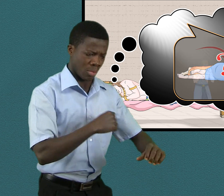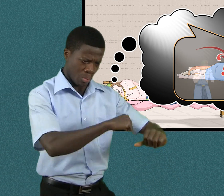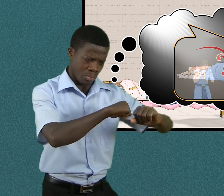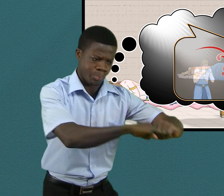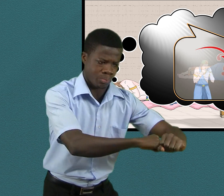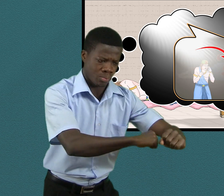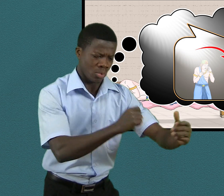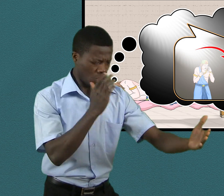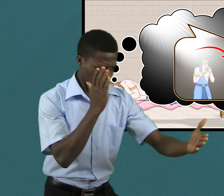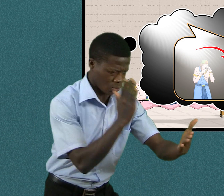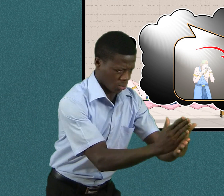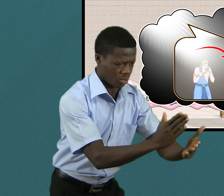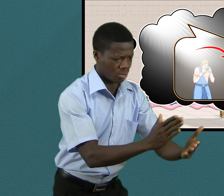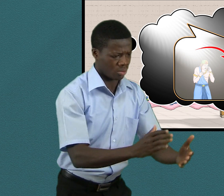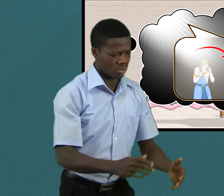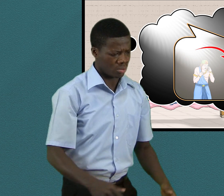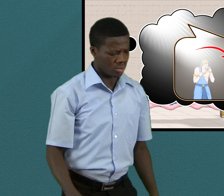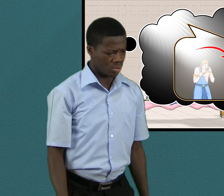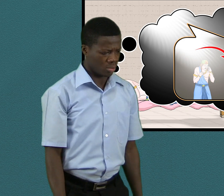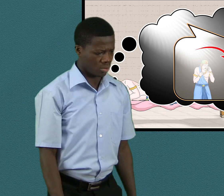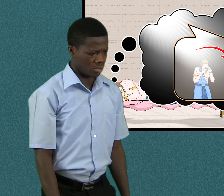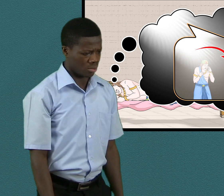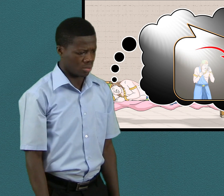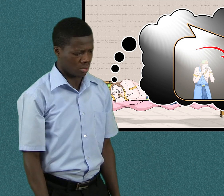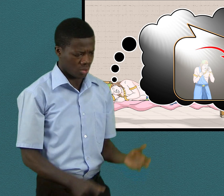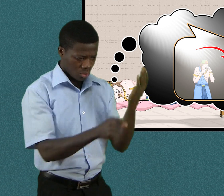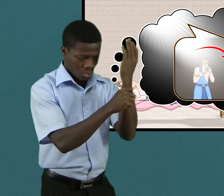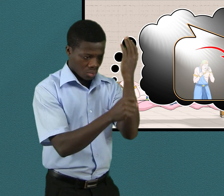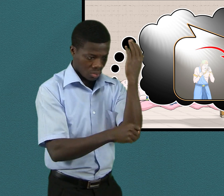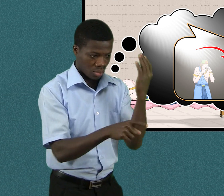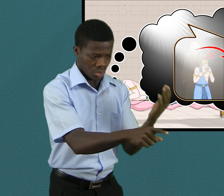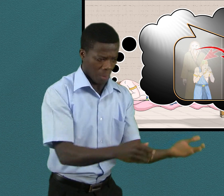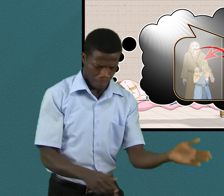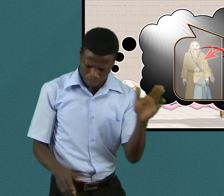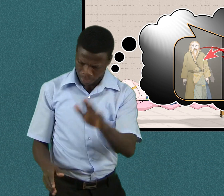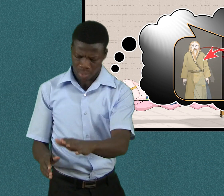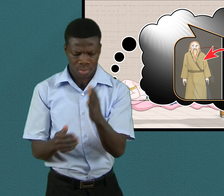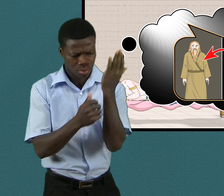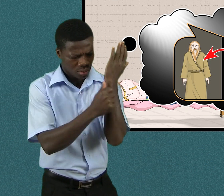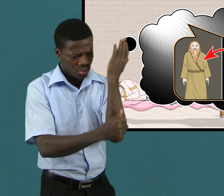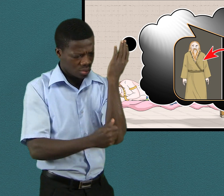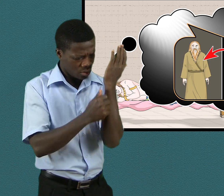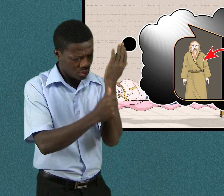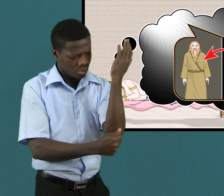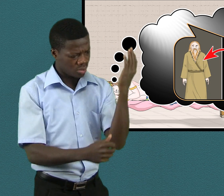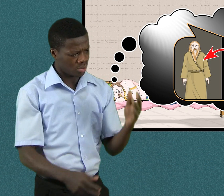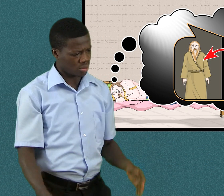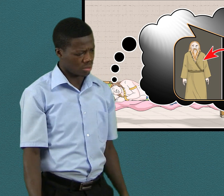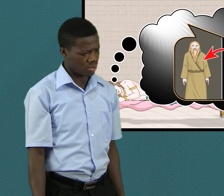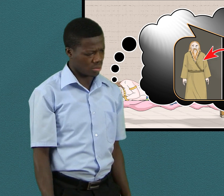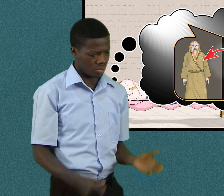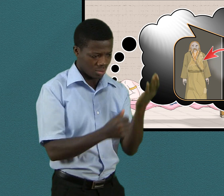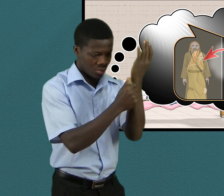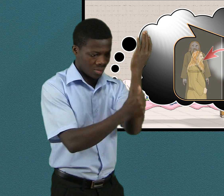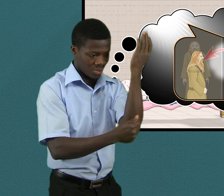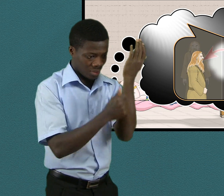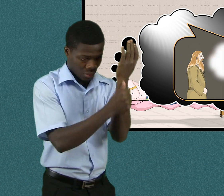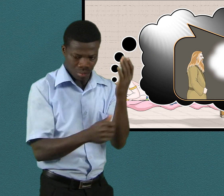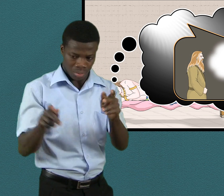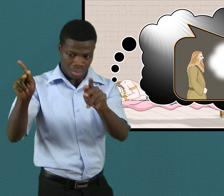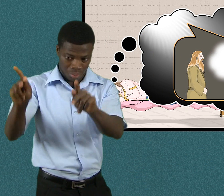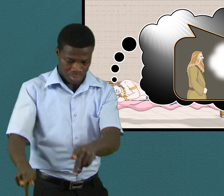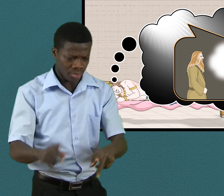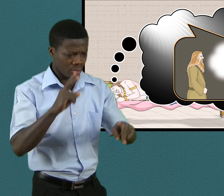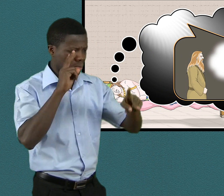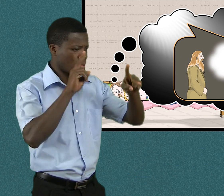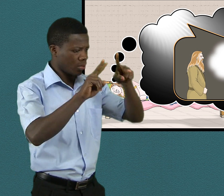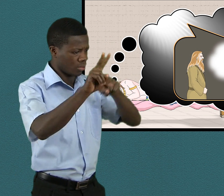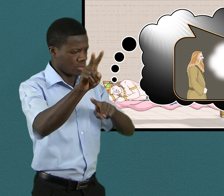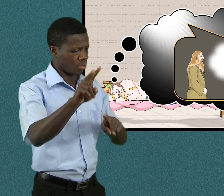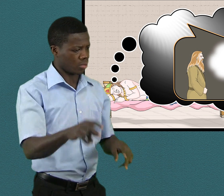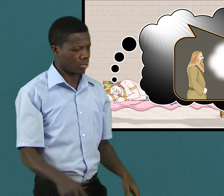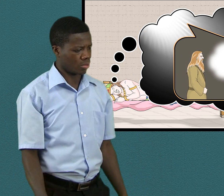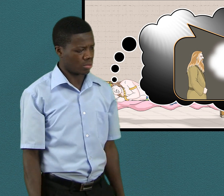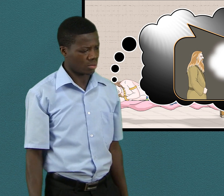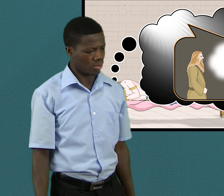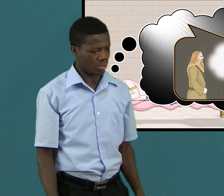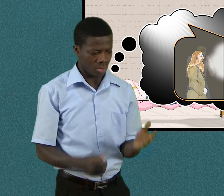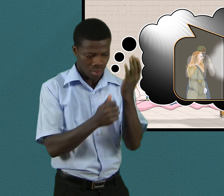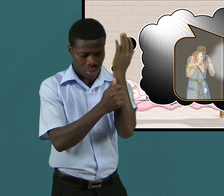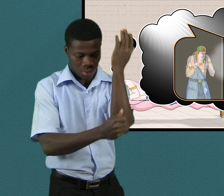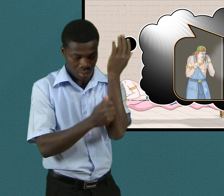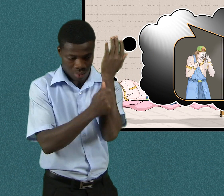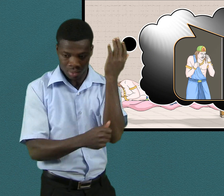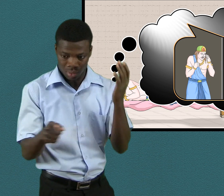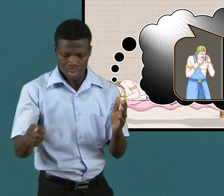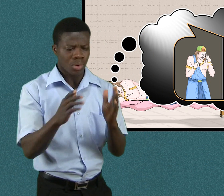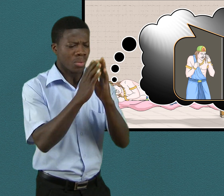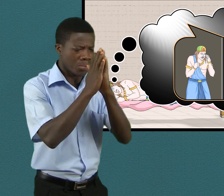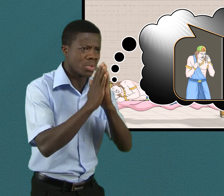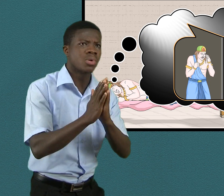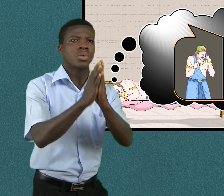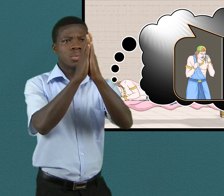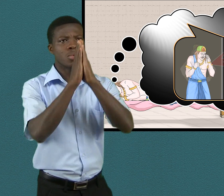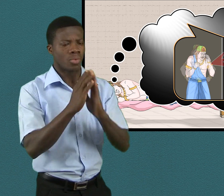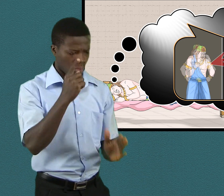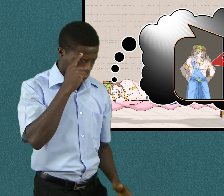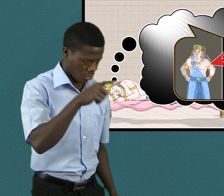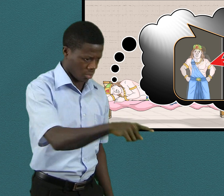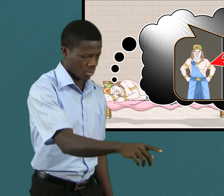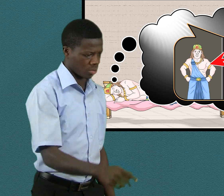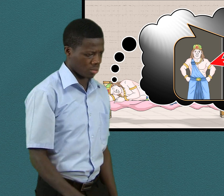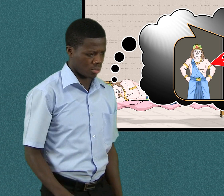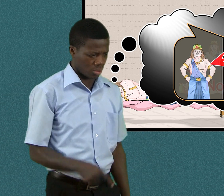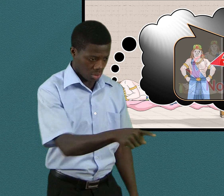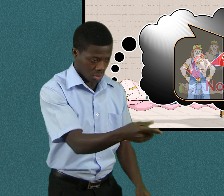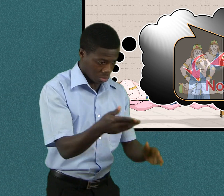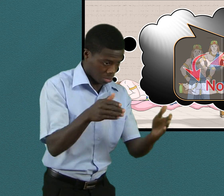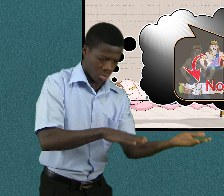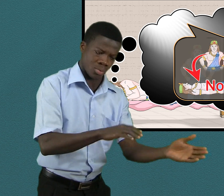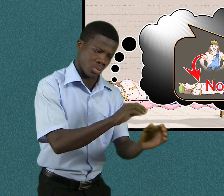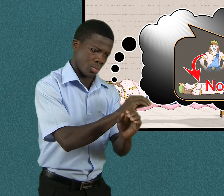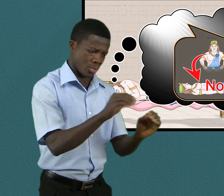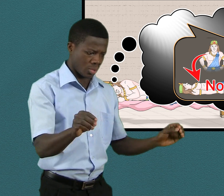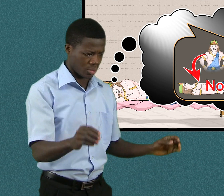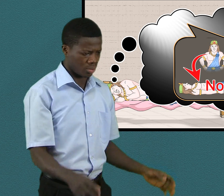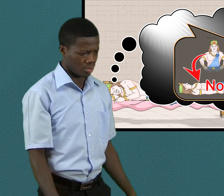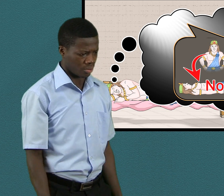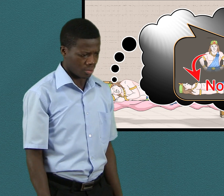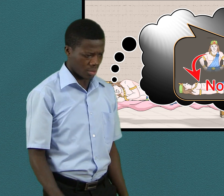Now return the man’s wife, for he is a prophet; he will pray for you and you will live.